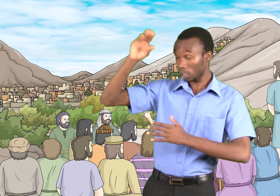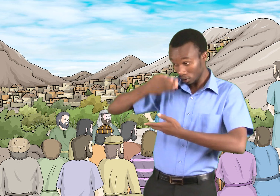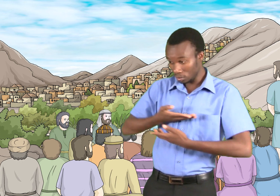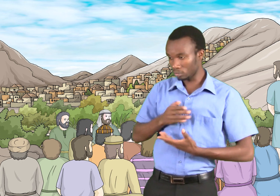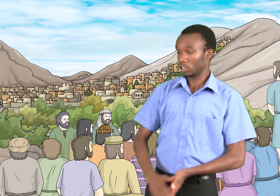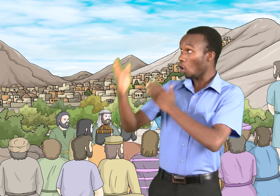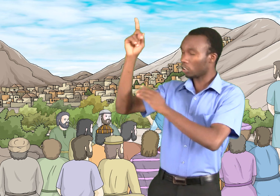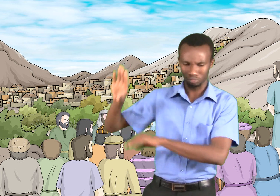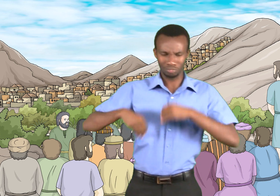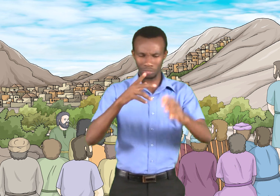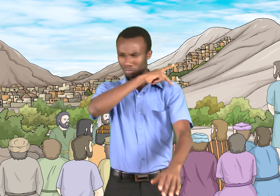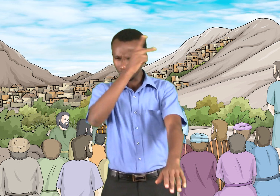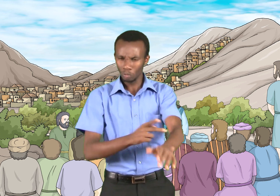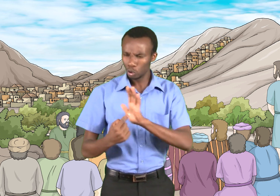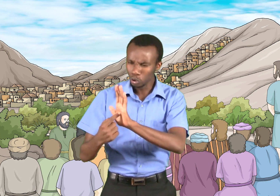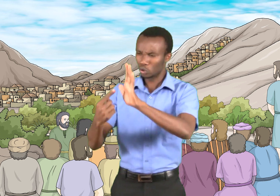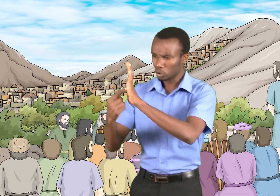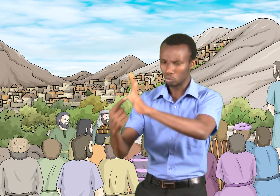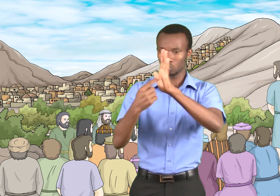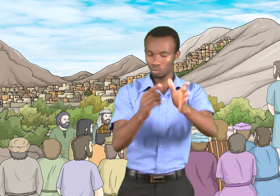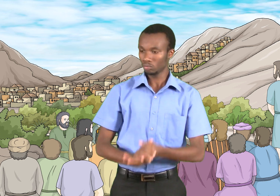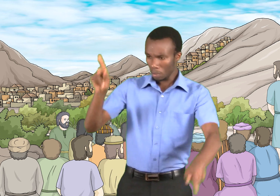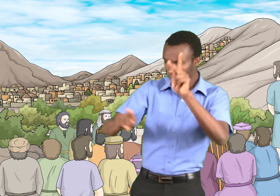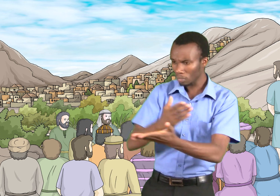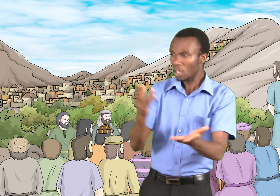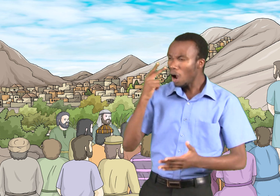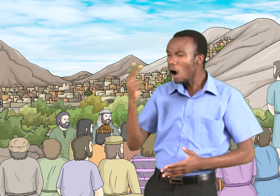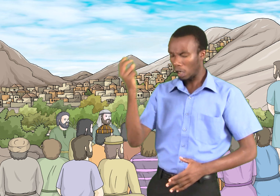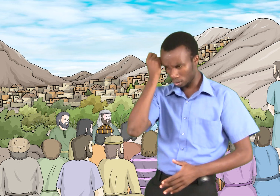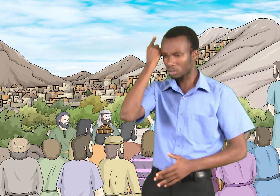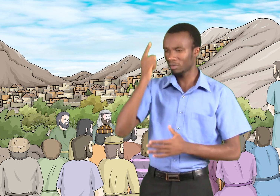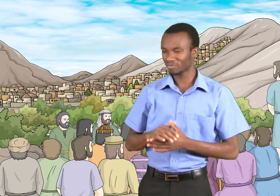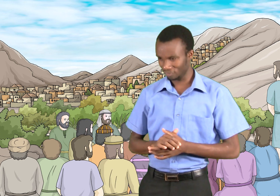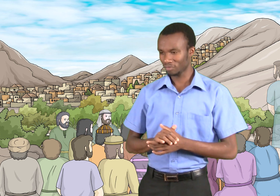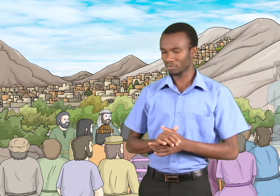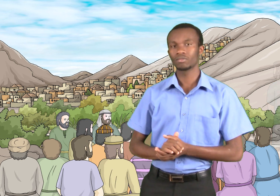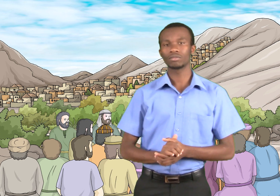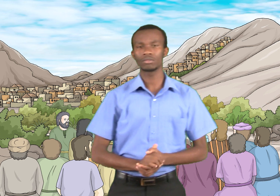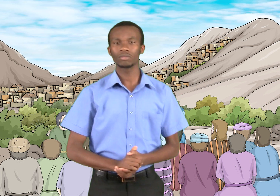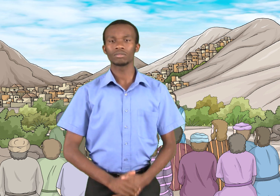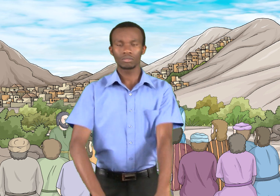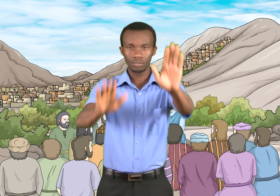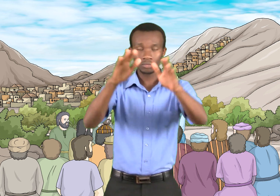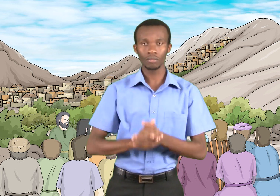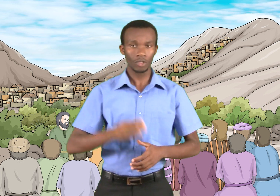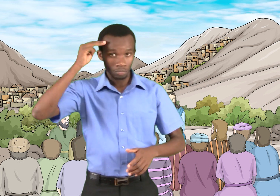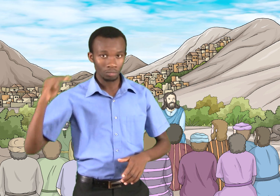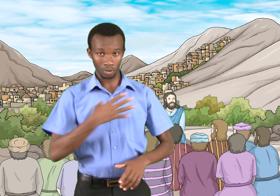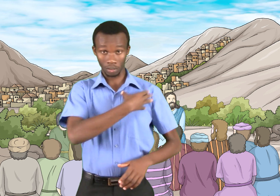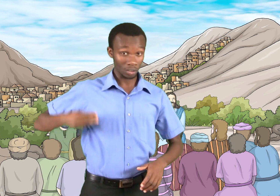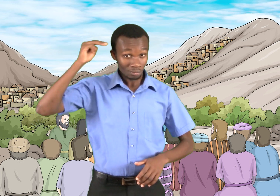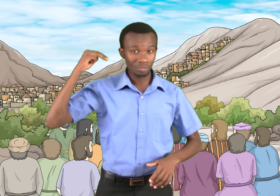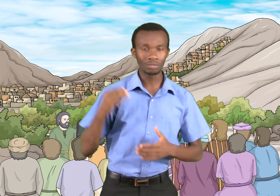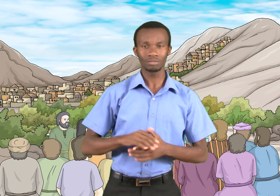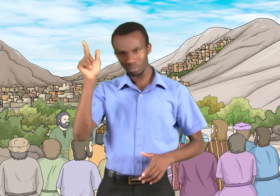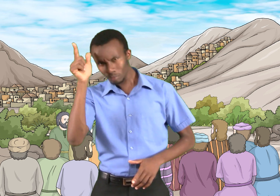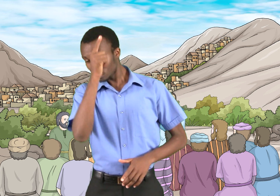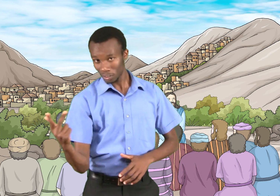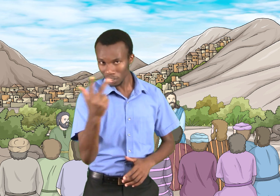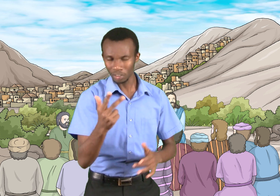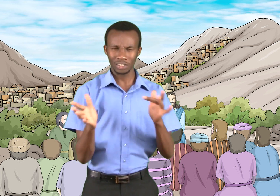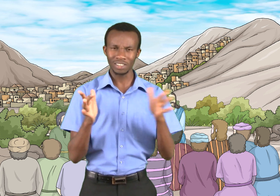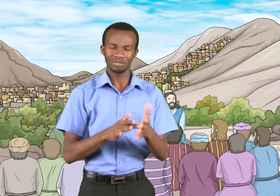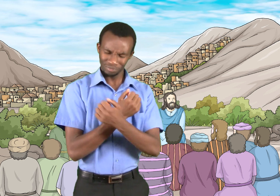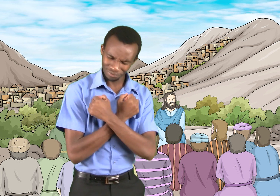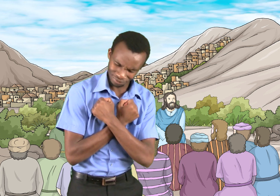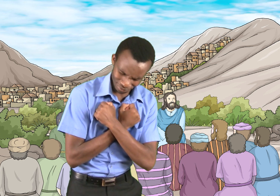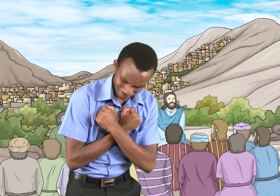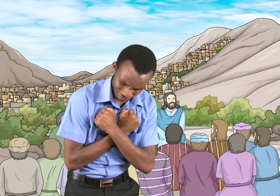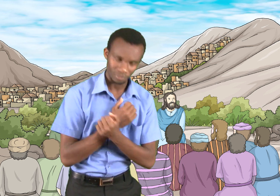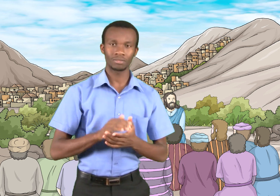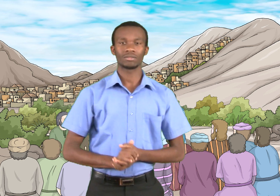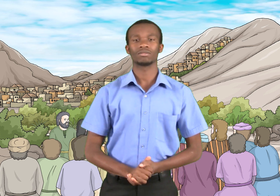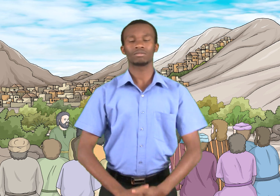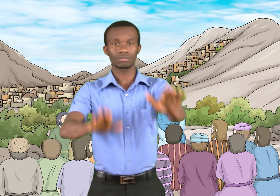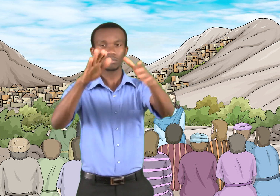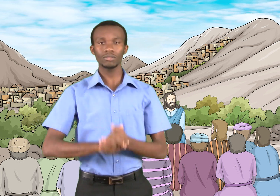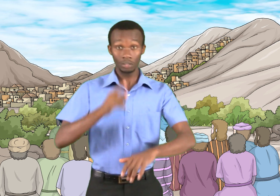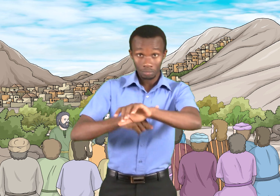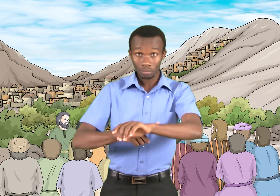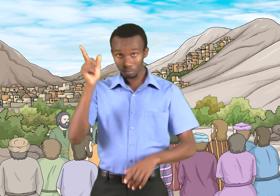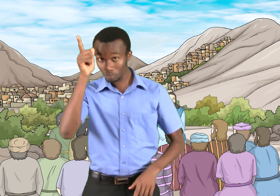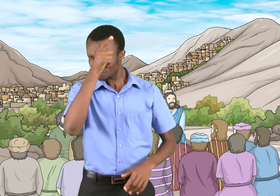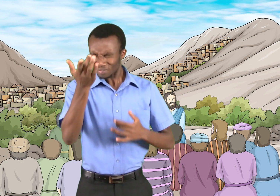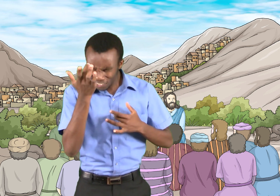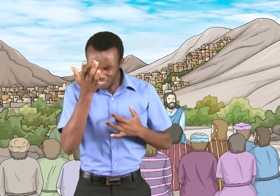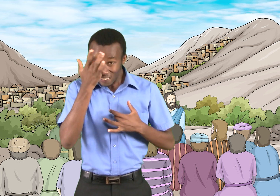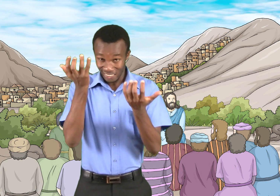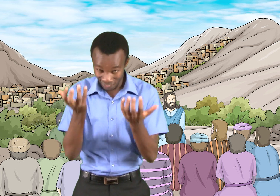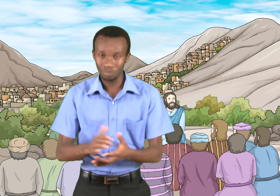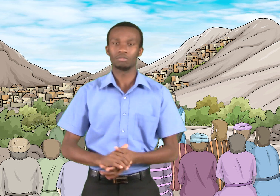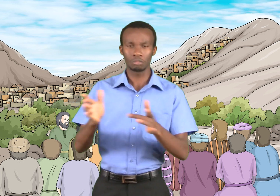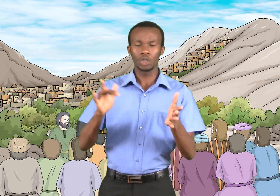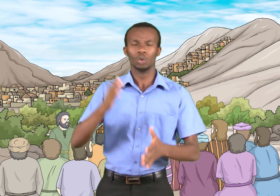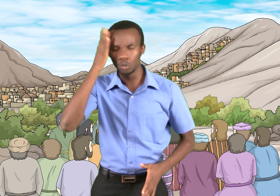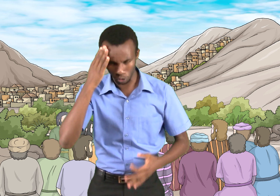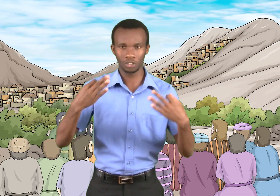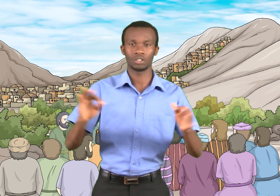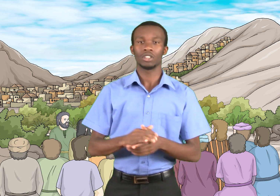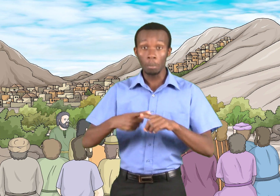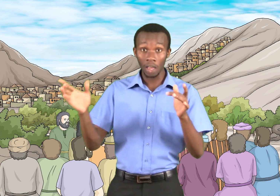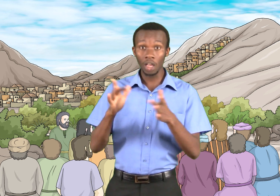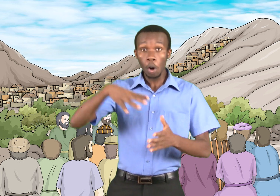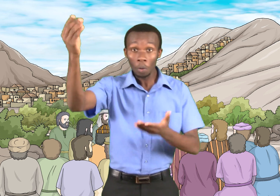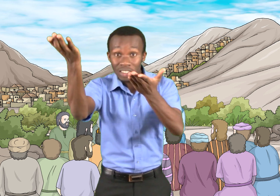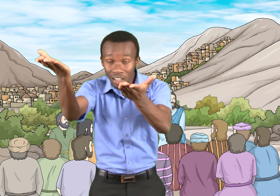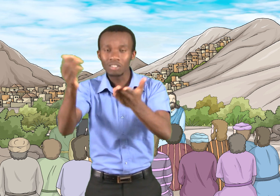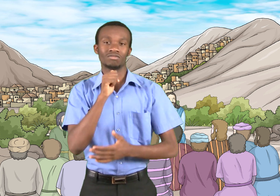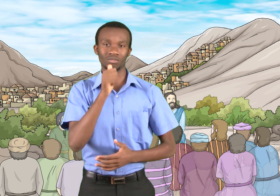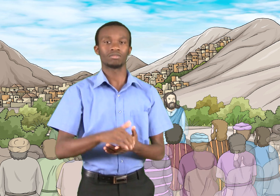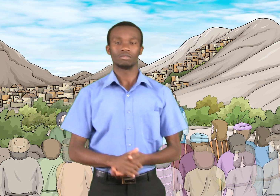No, it is for the glory of God, so that the Son of God may be glorified through it.”